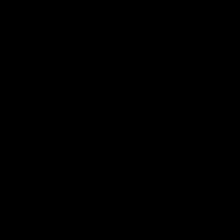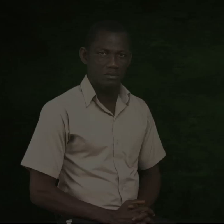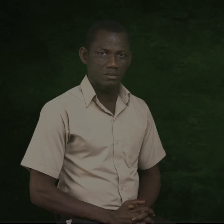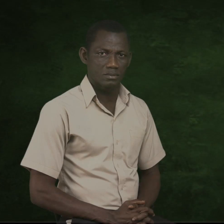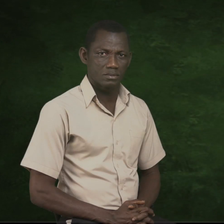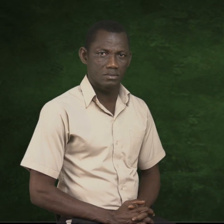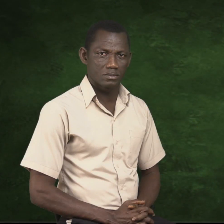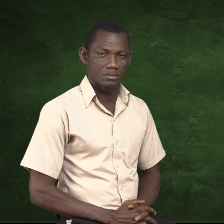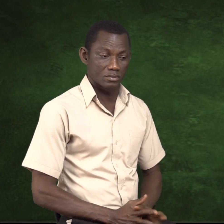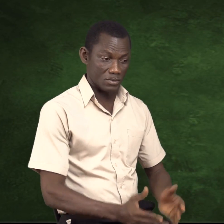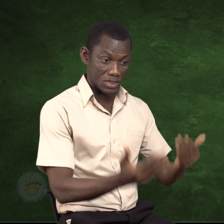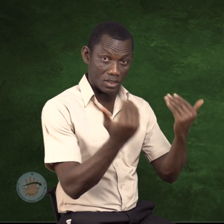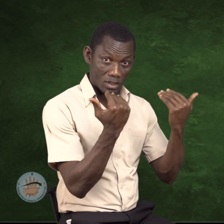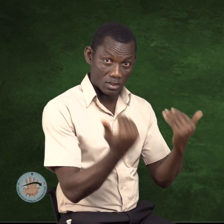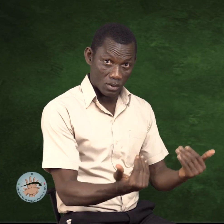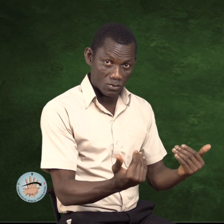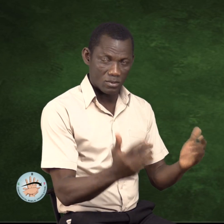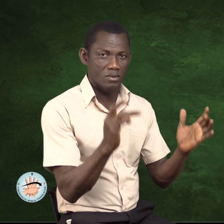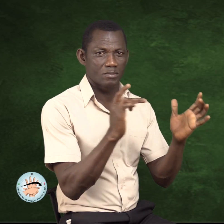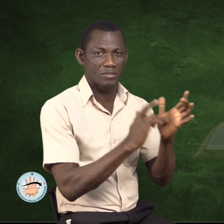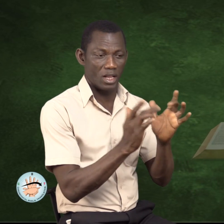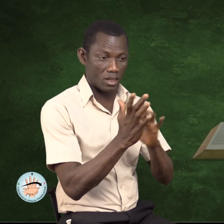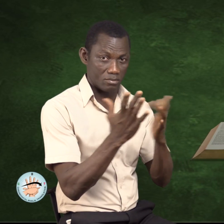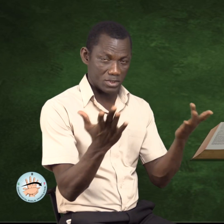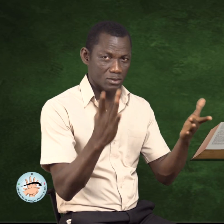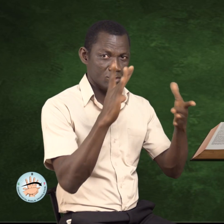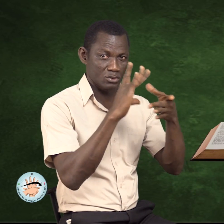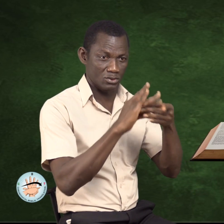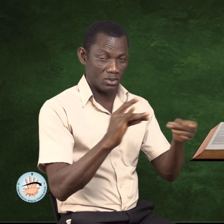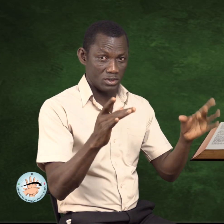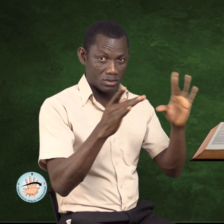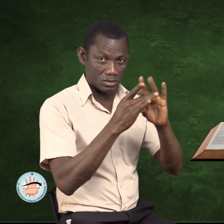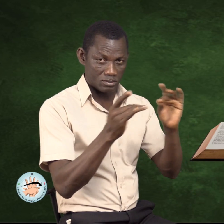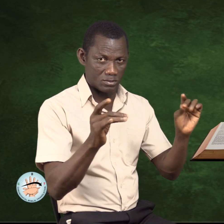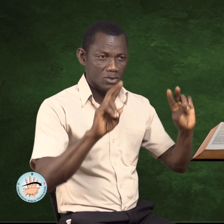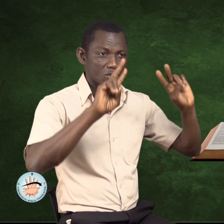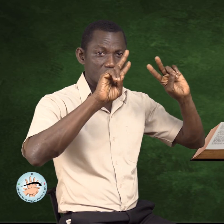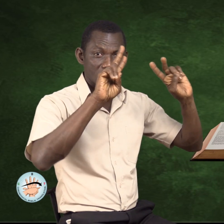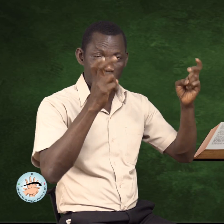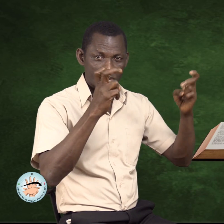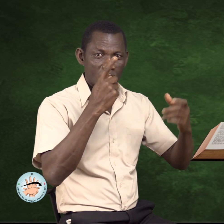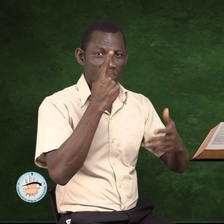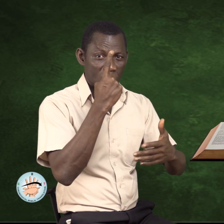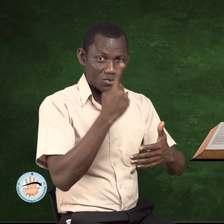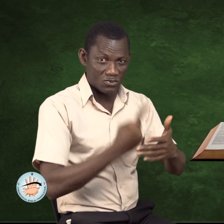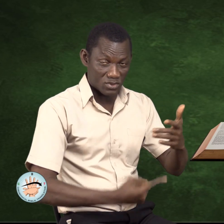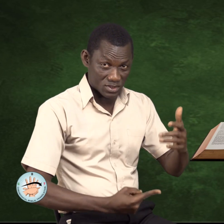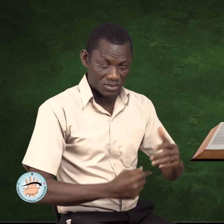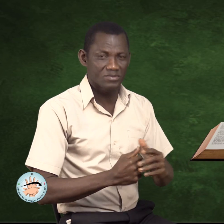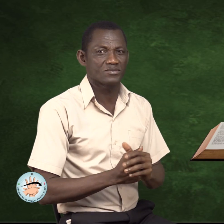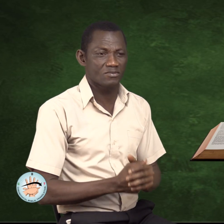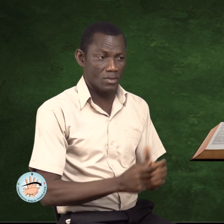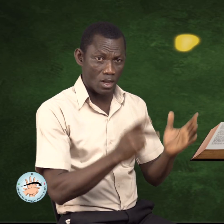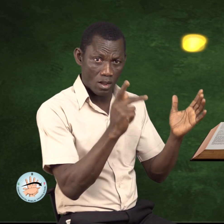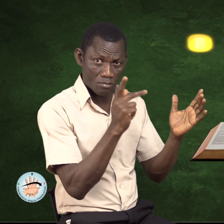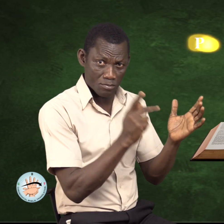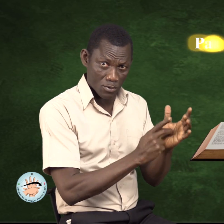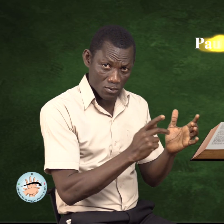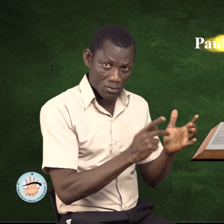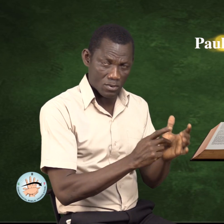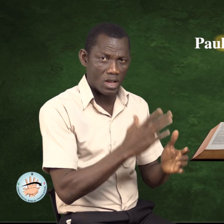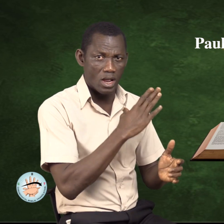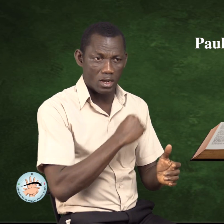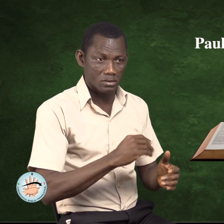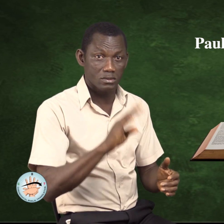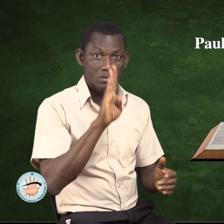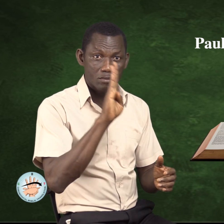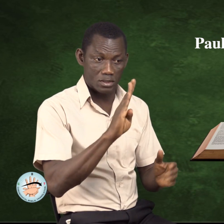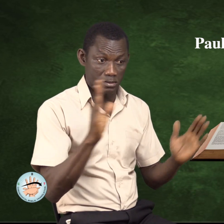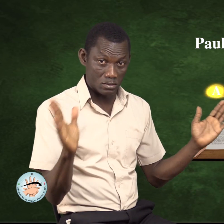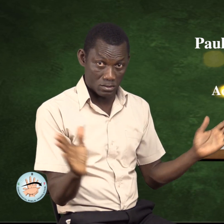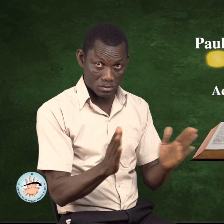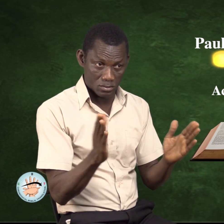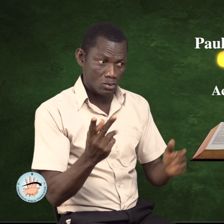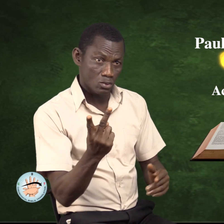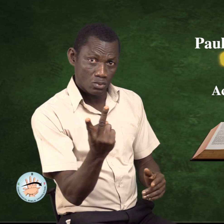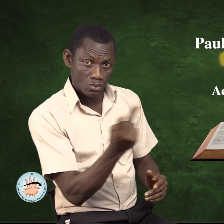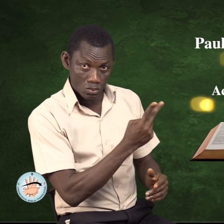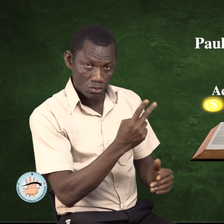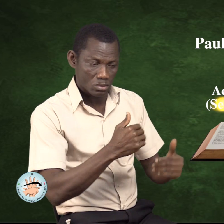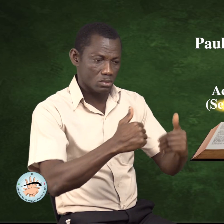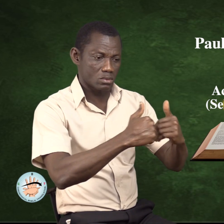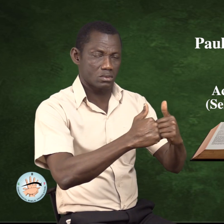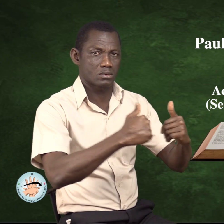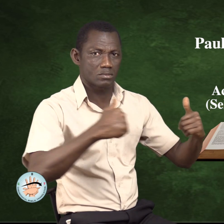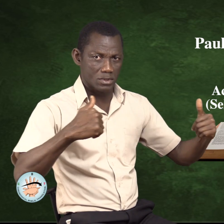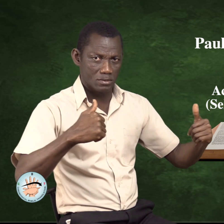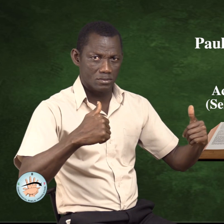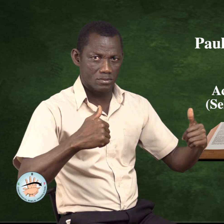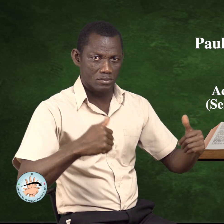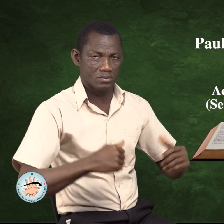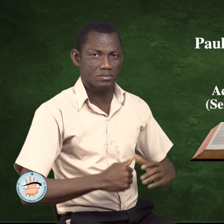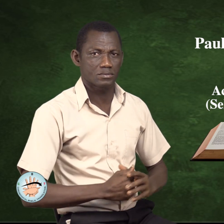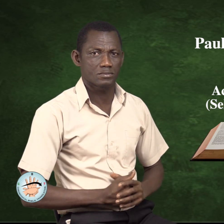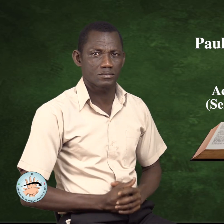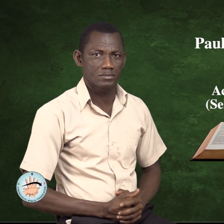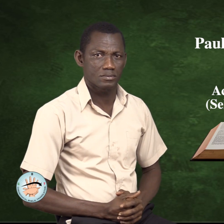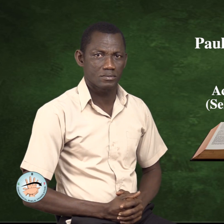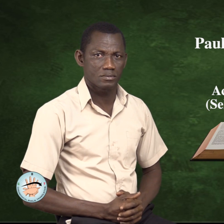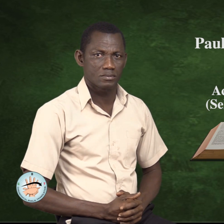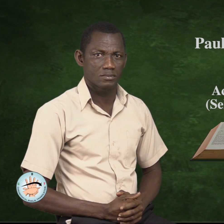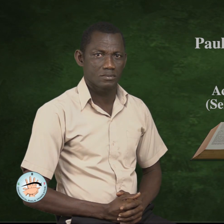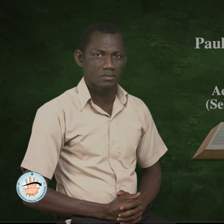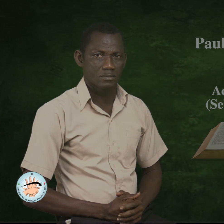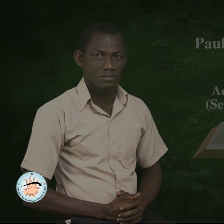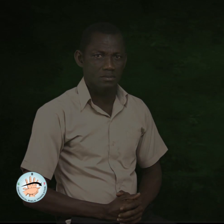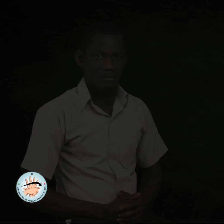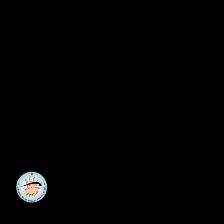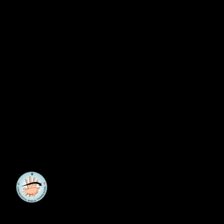Paul and Barnabas separate